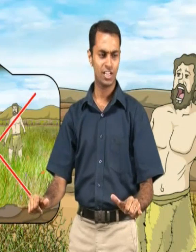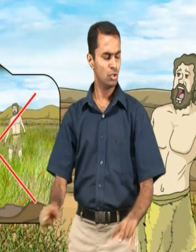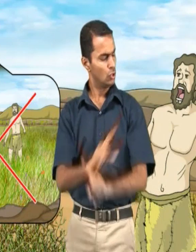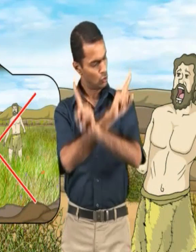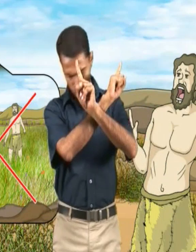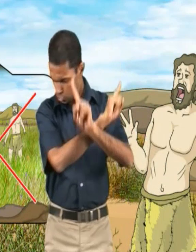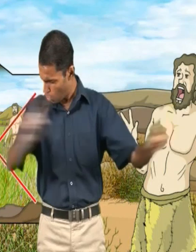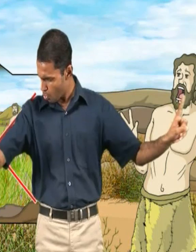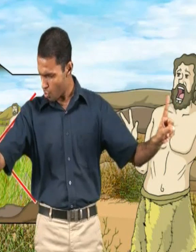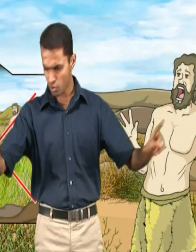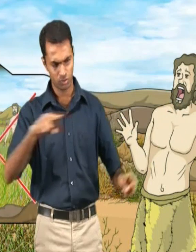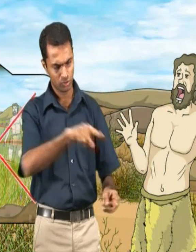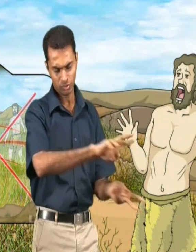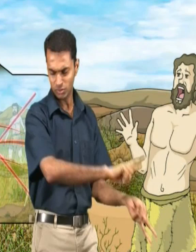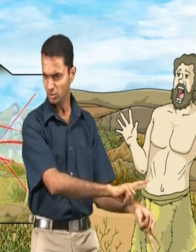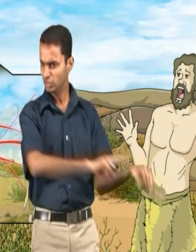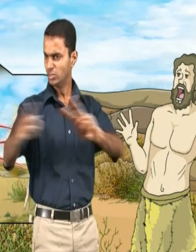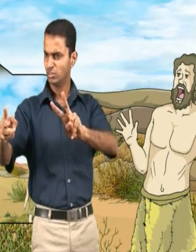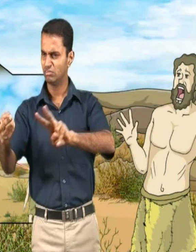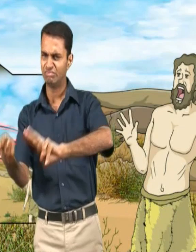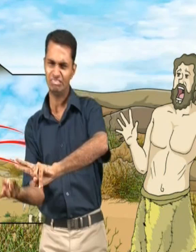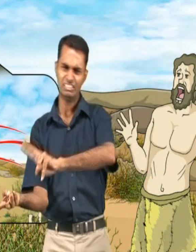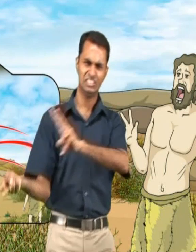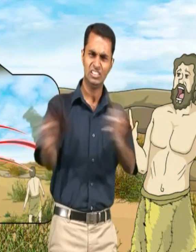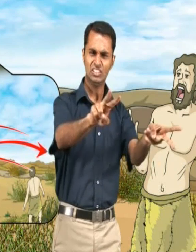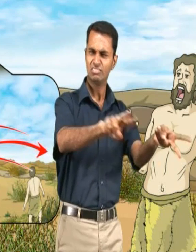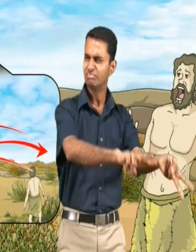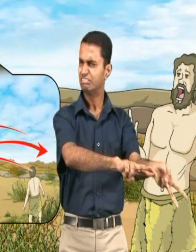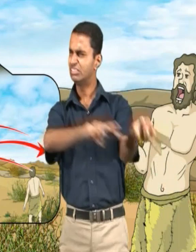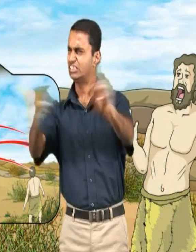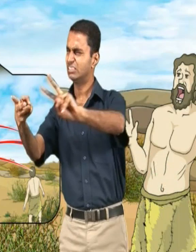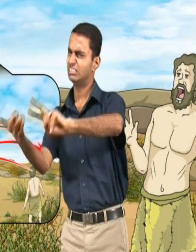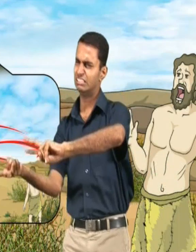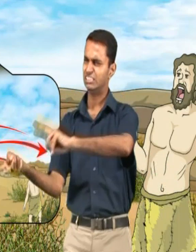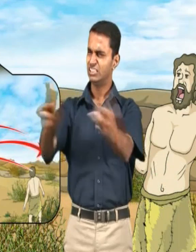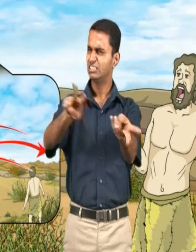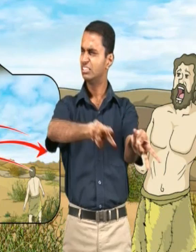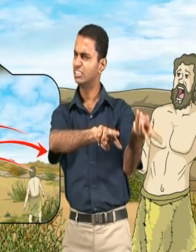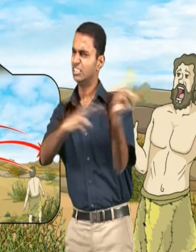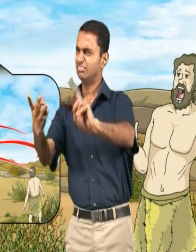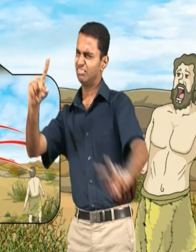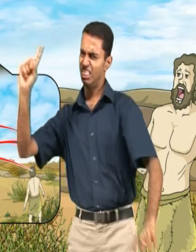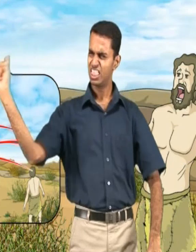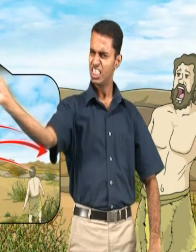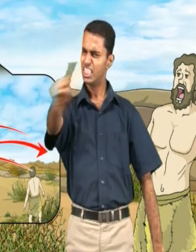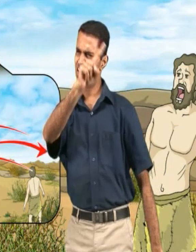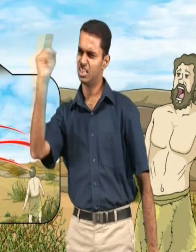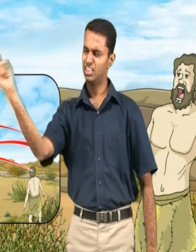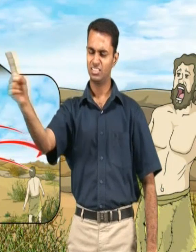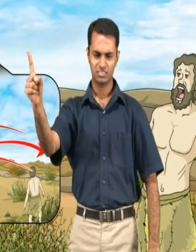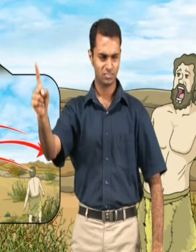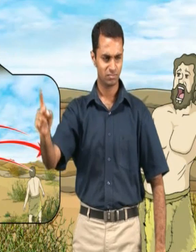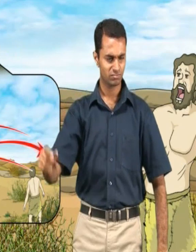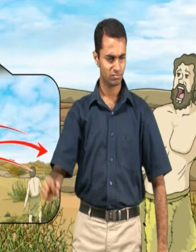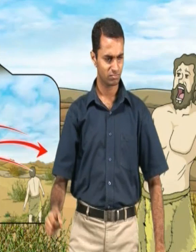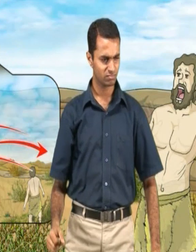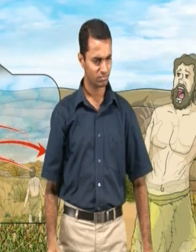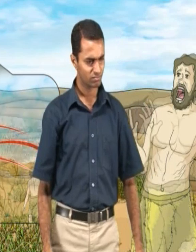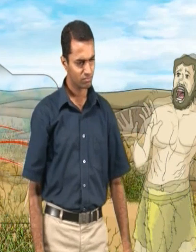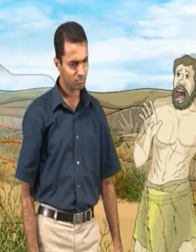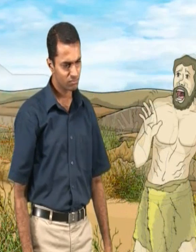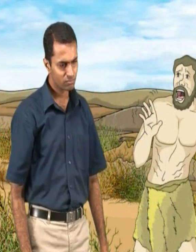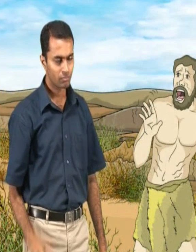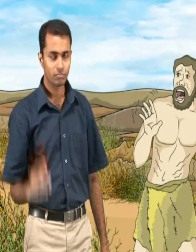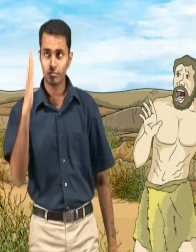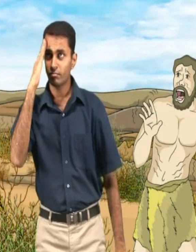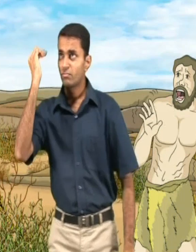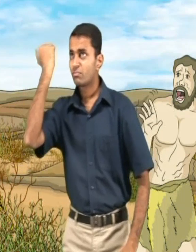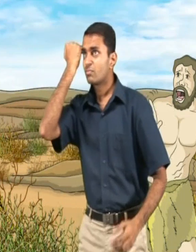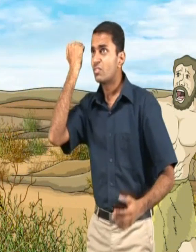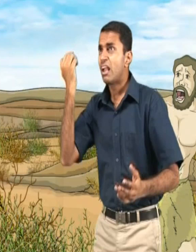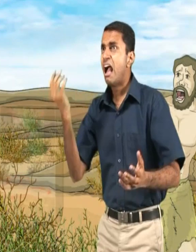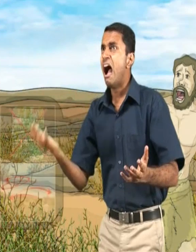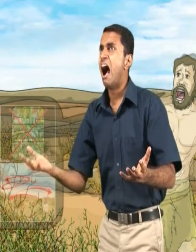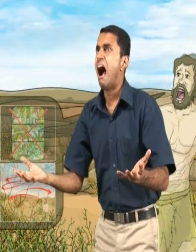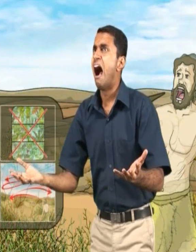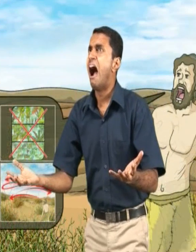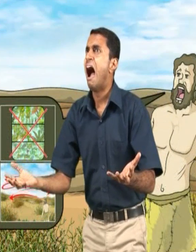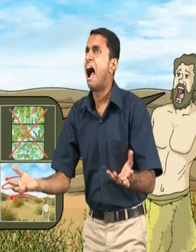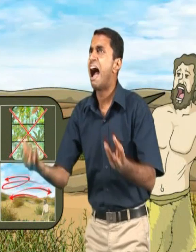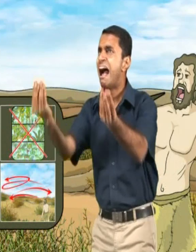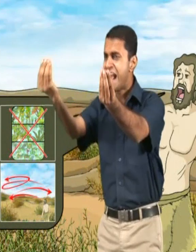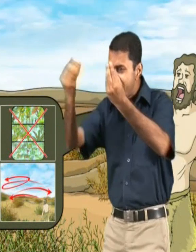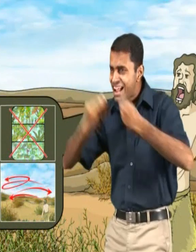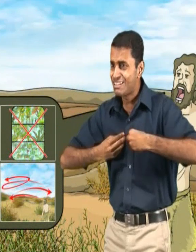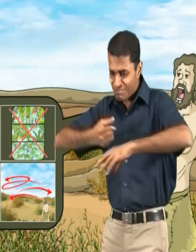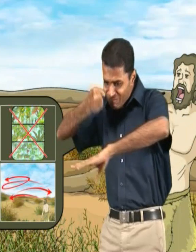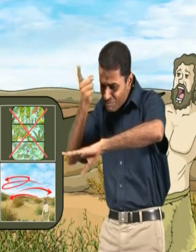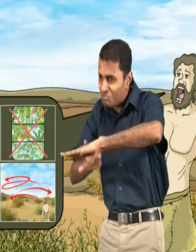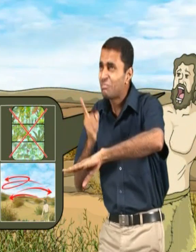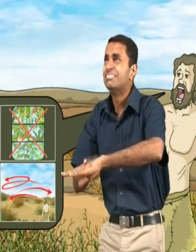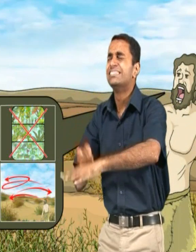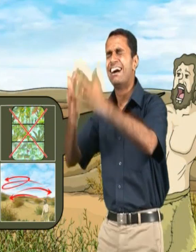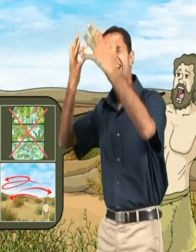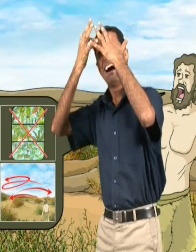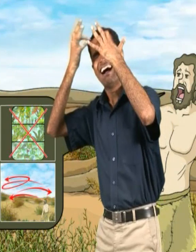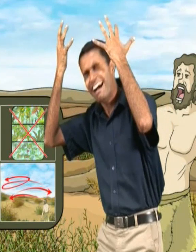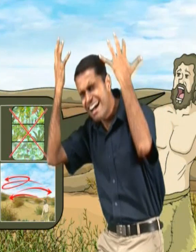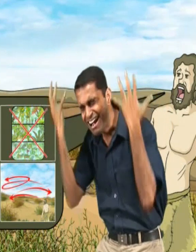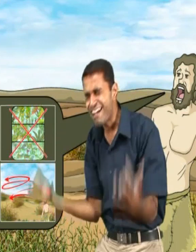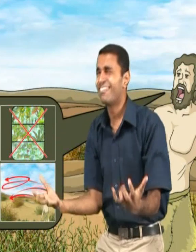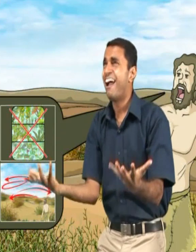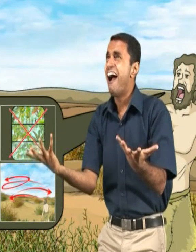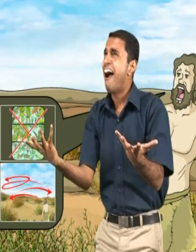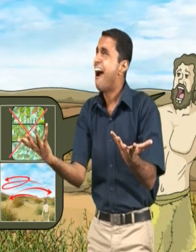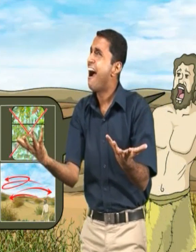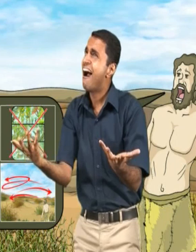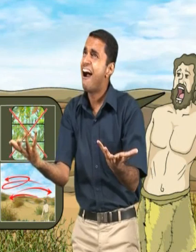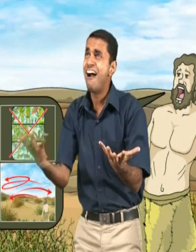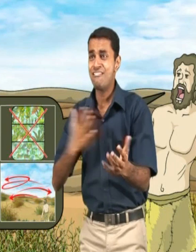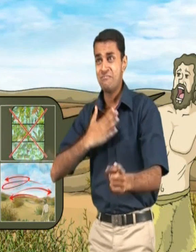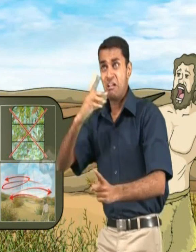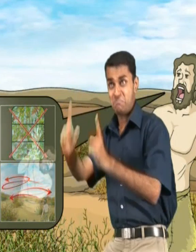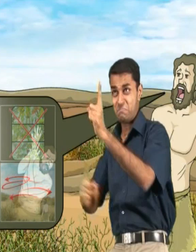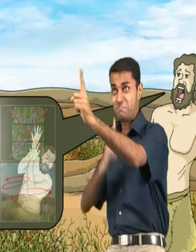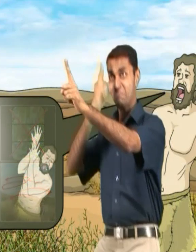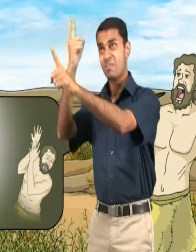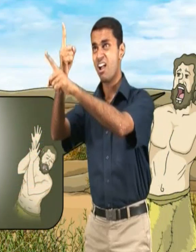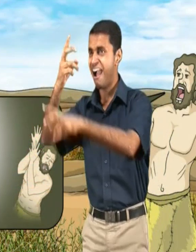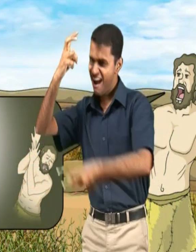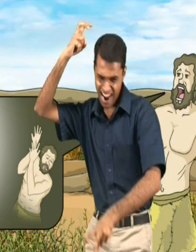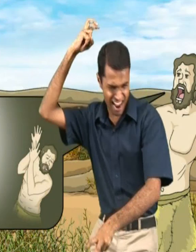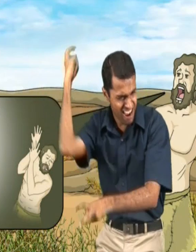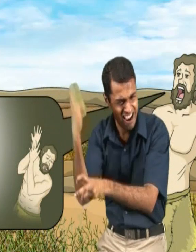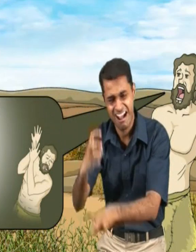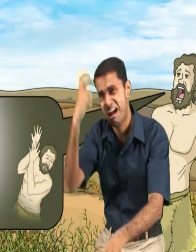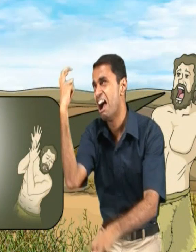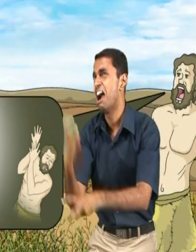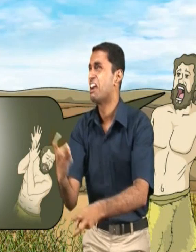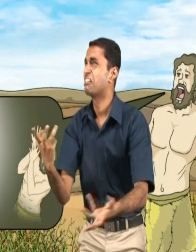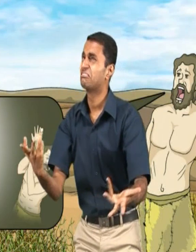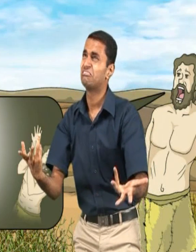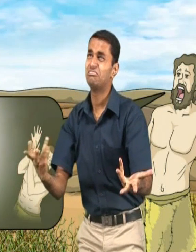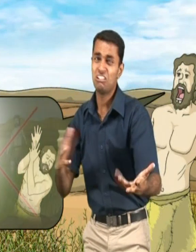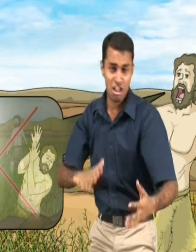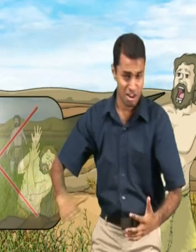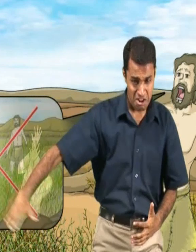But Cain said to the LORD, “My punishment is greater than I can bear.